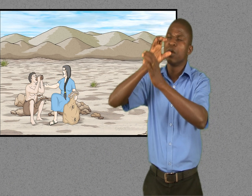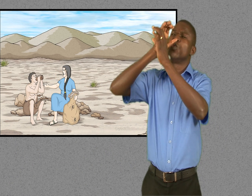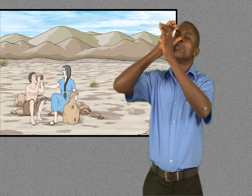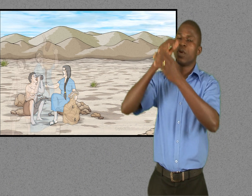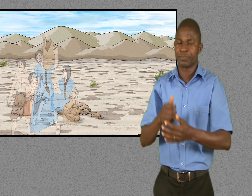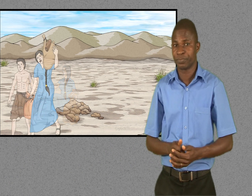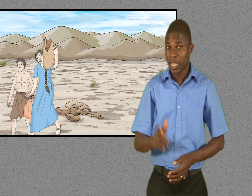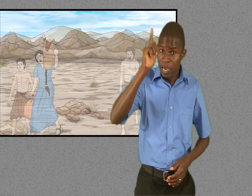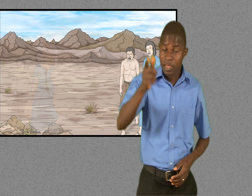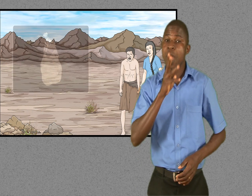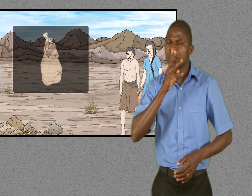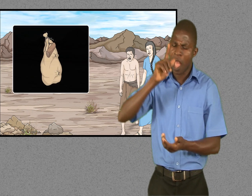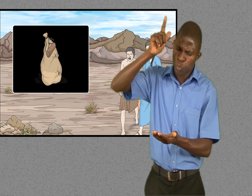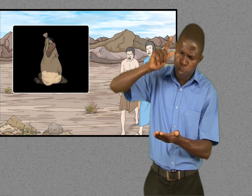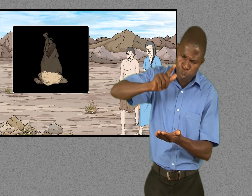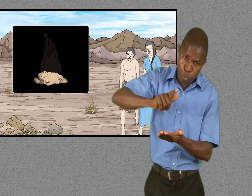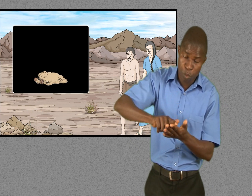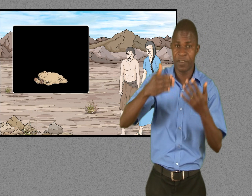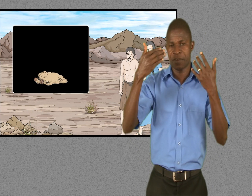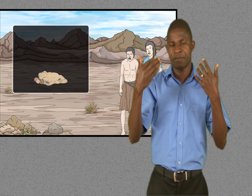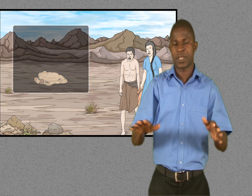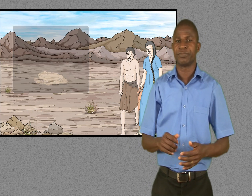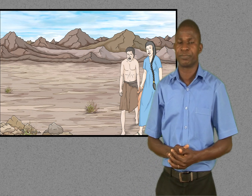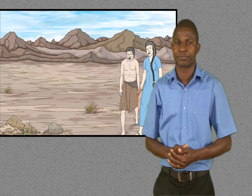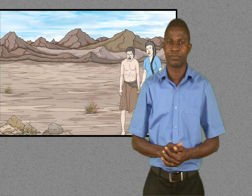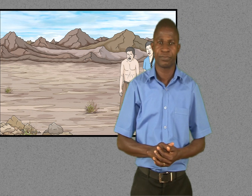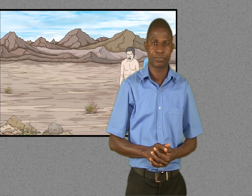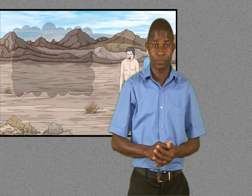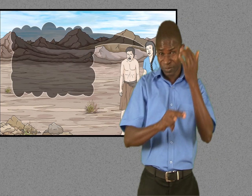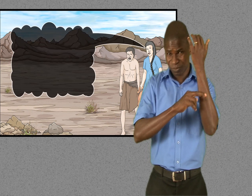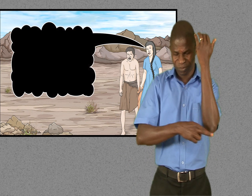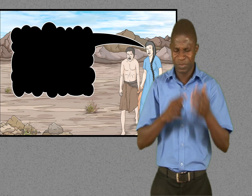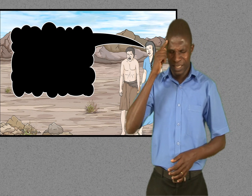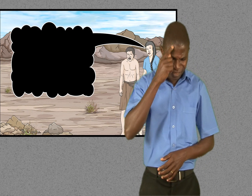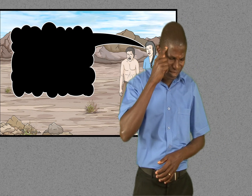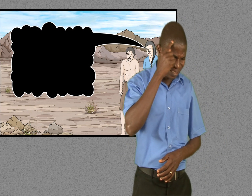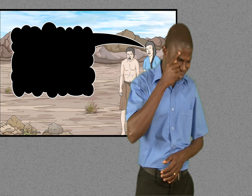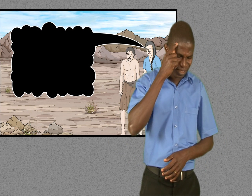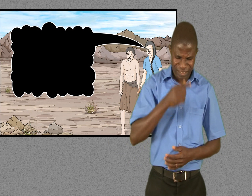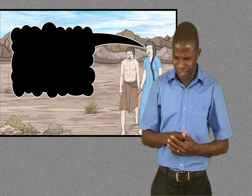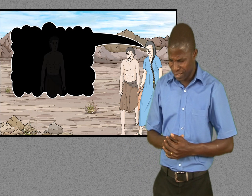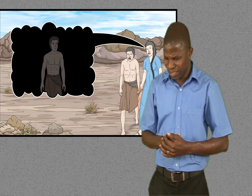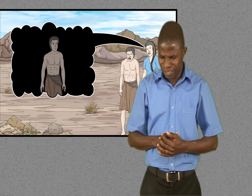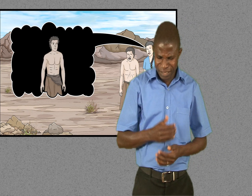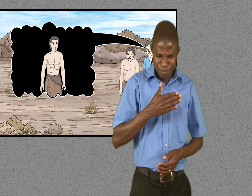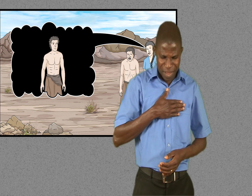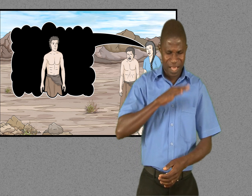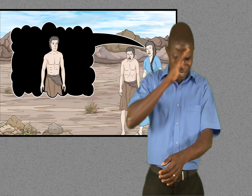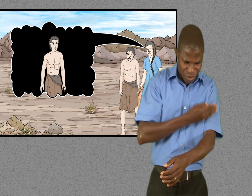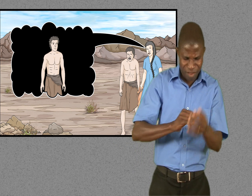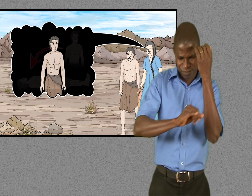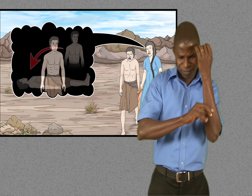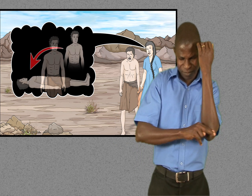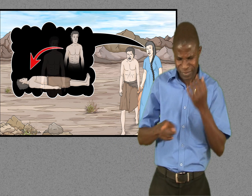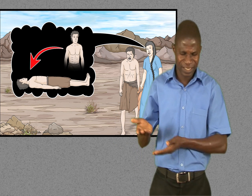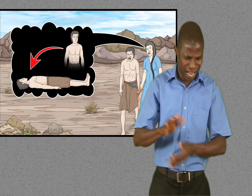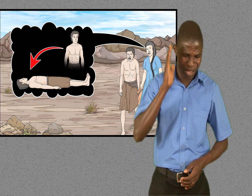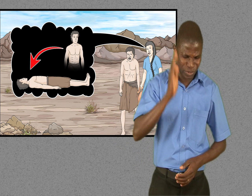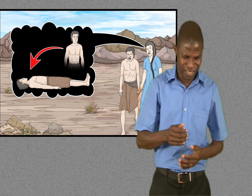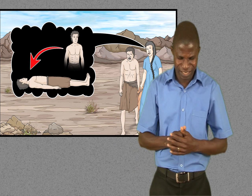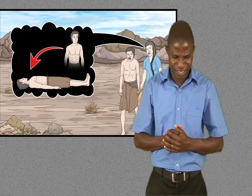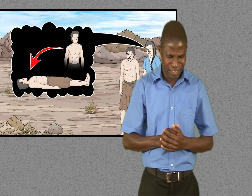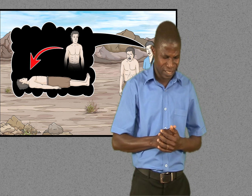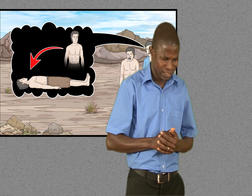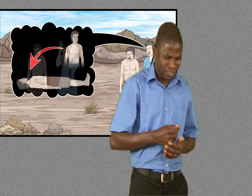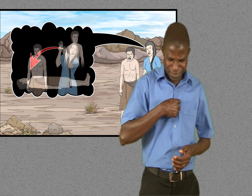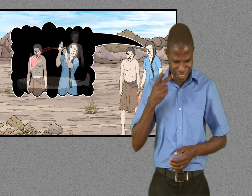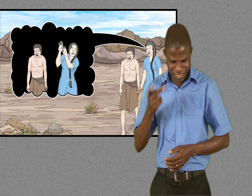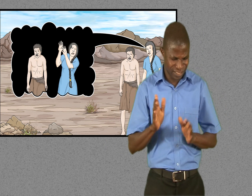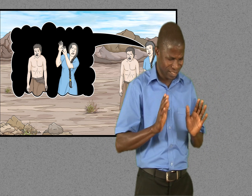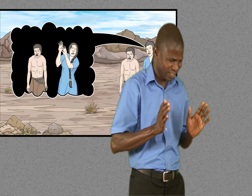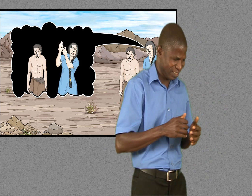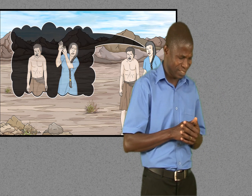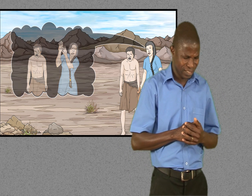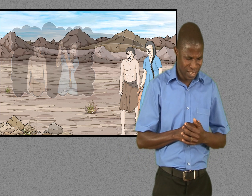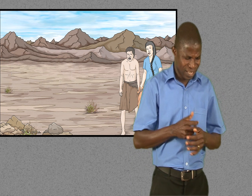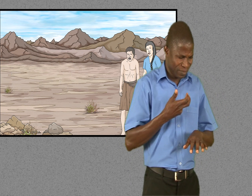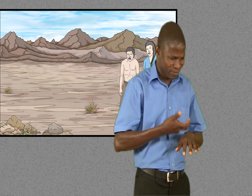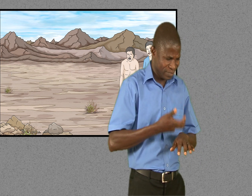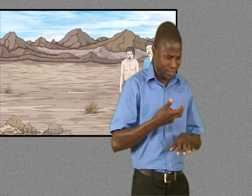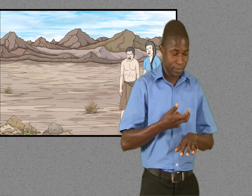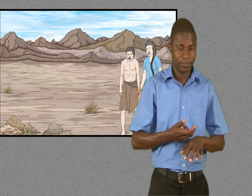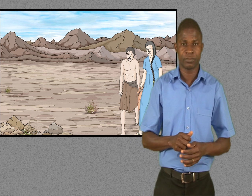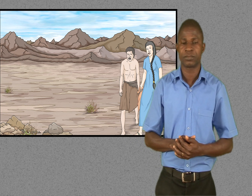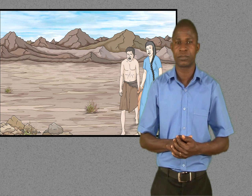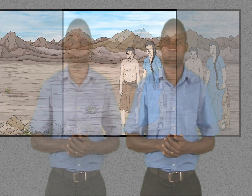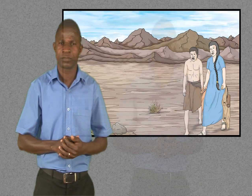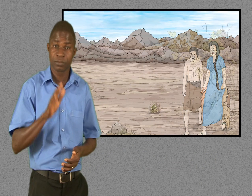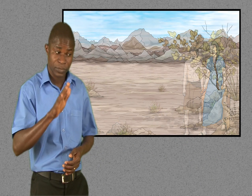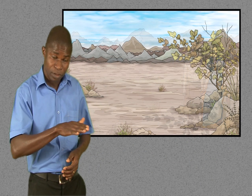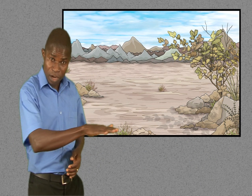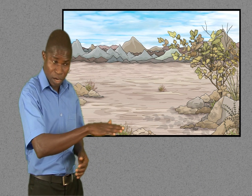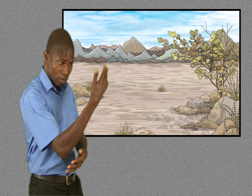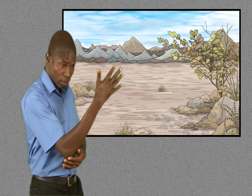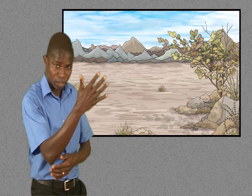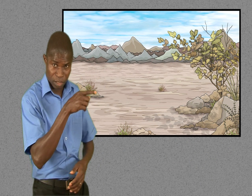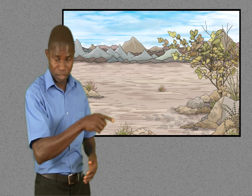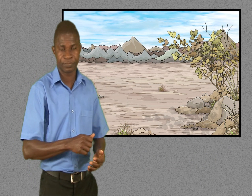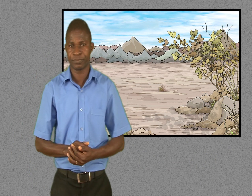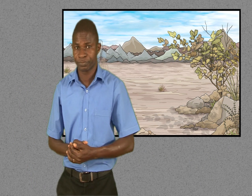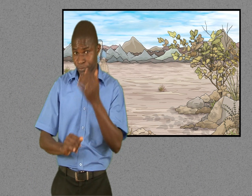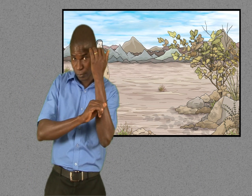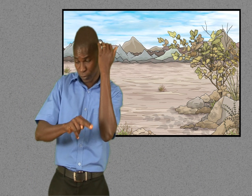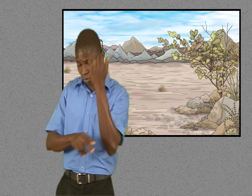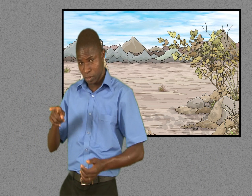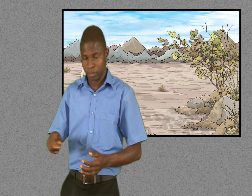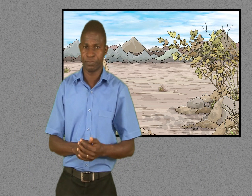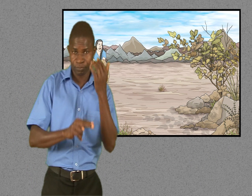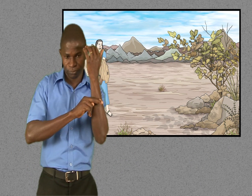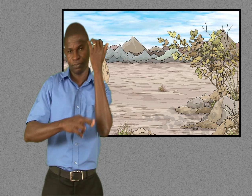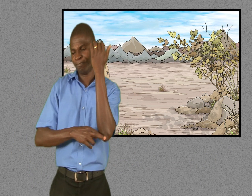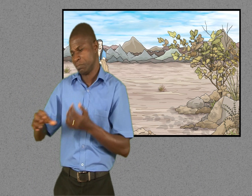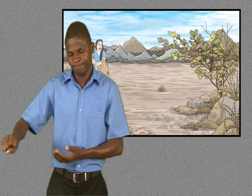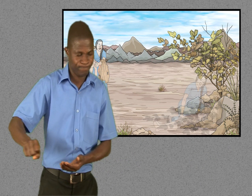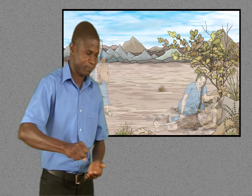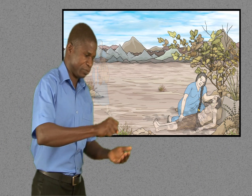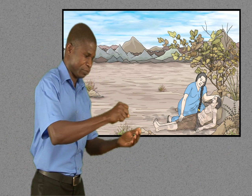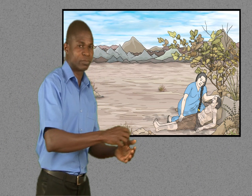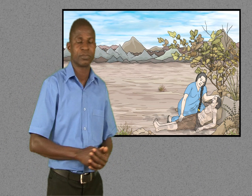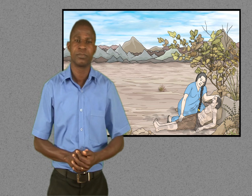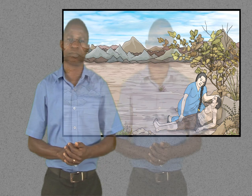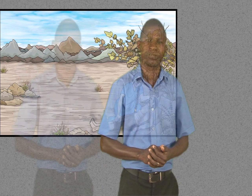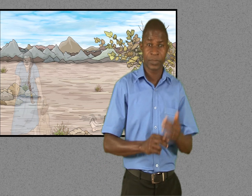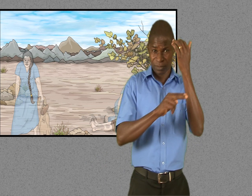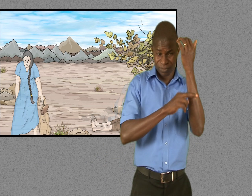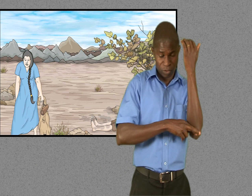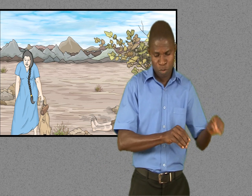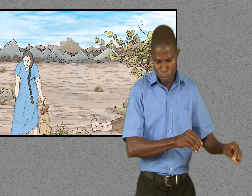When the water in the skin was gone, she left the boy under one of the bushes.